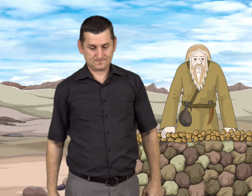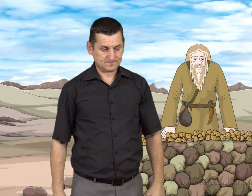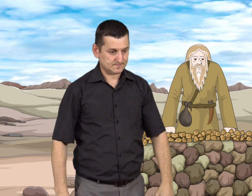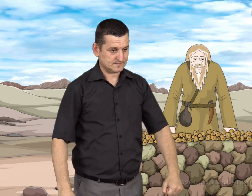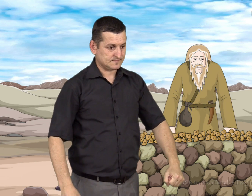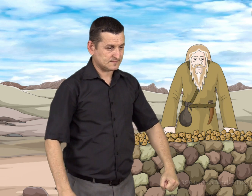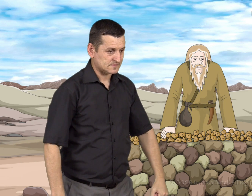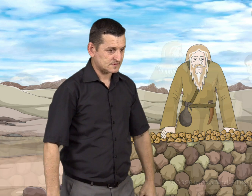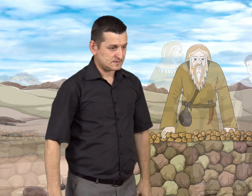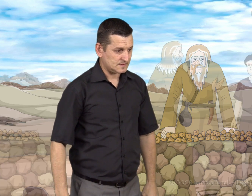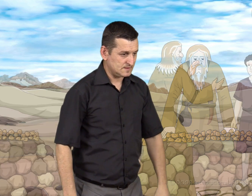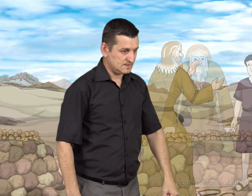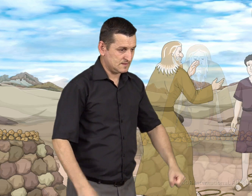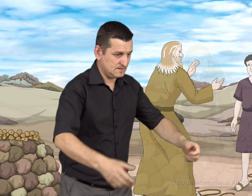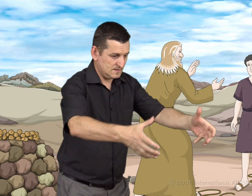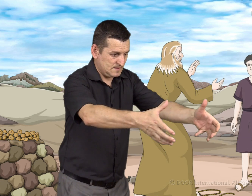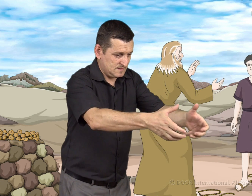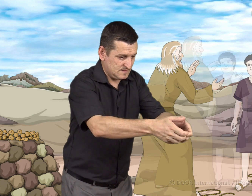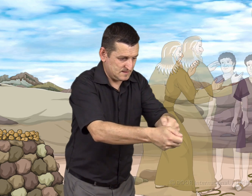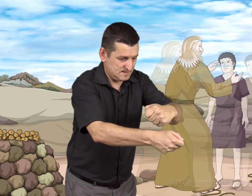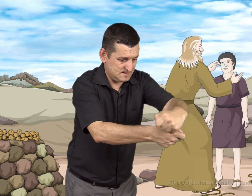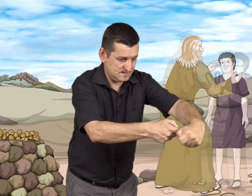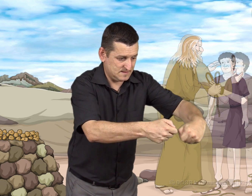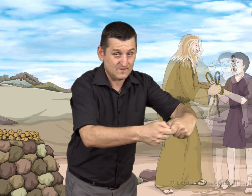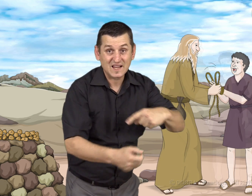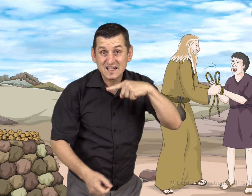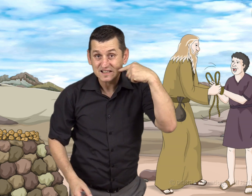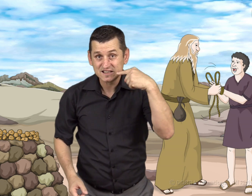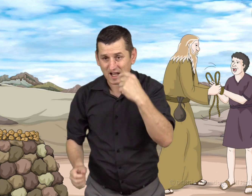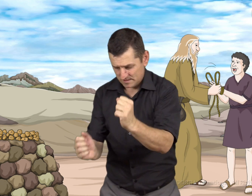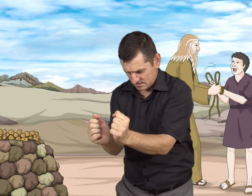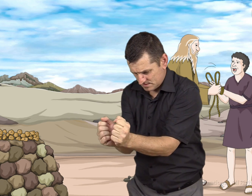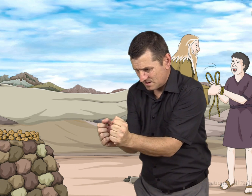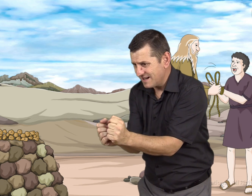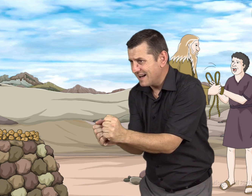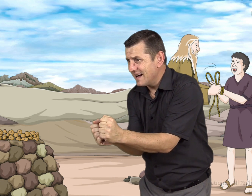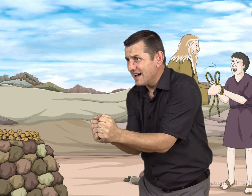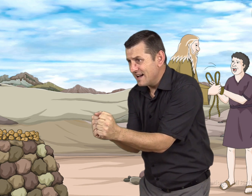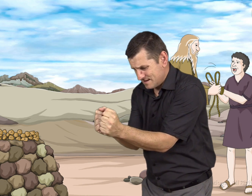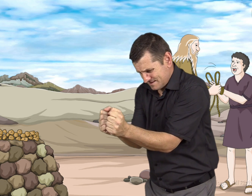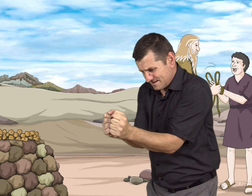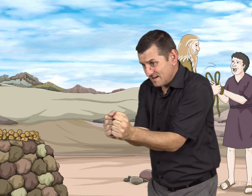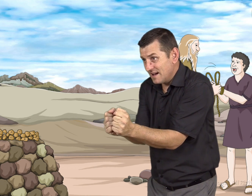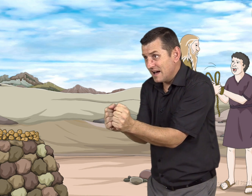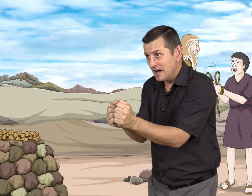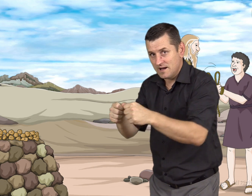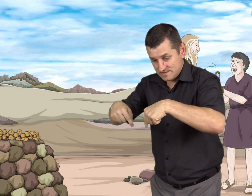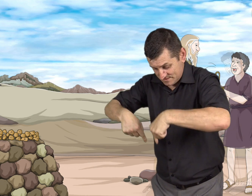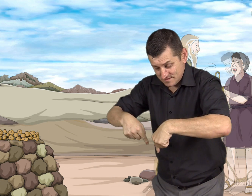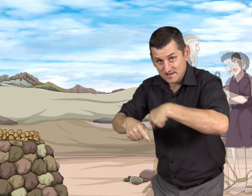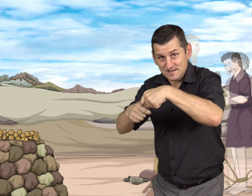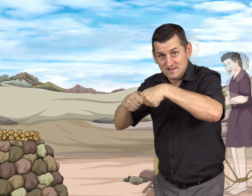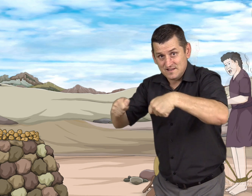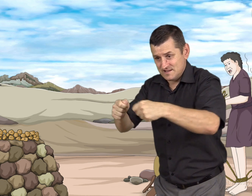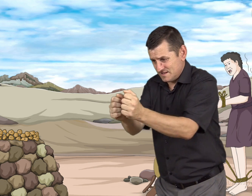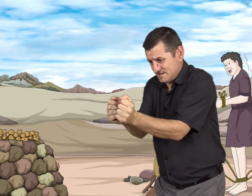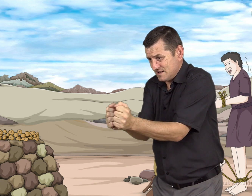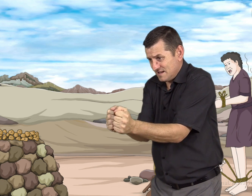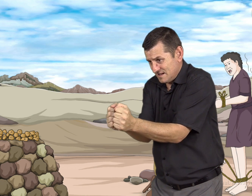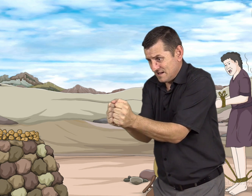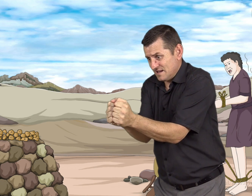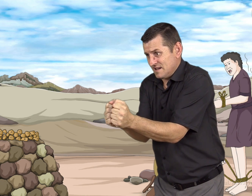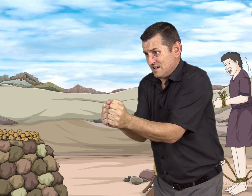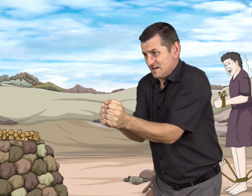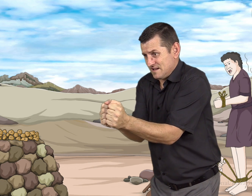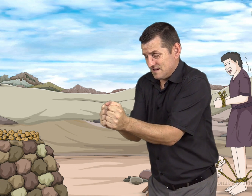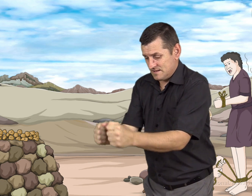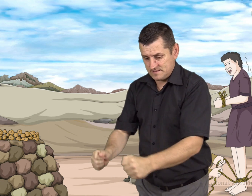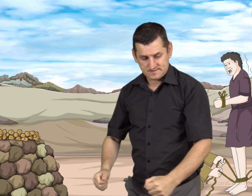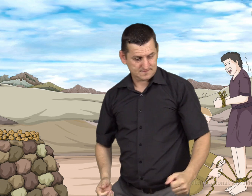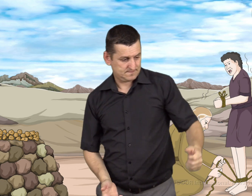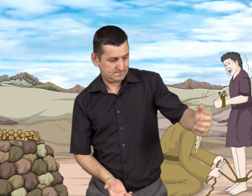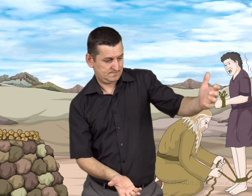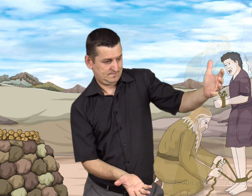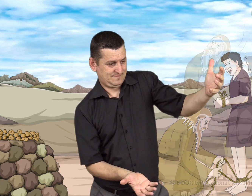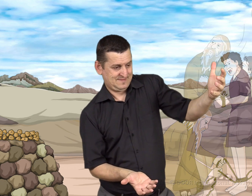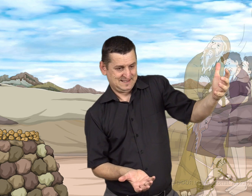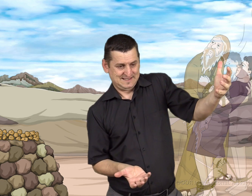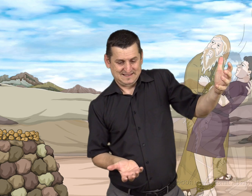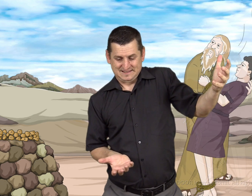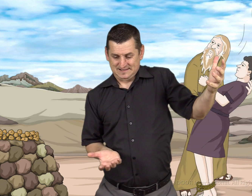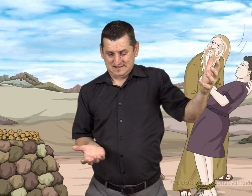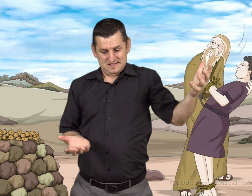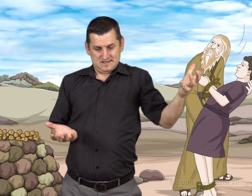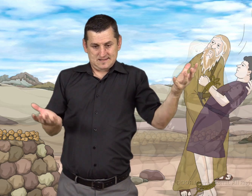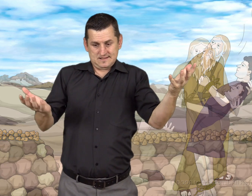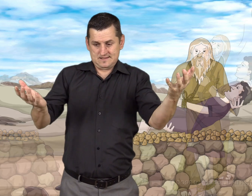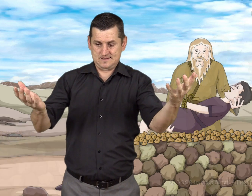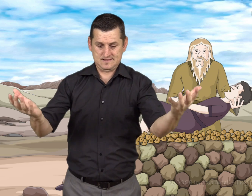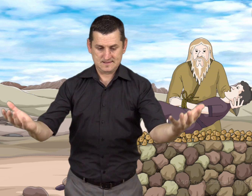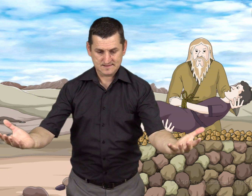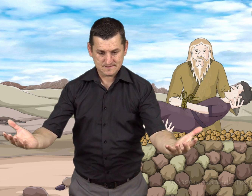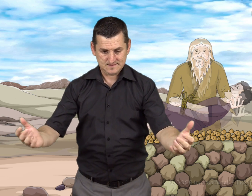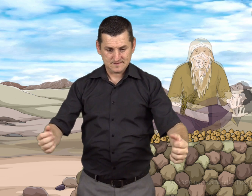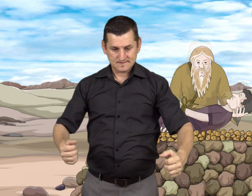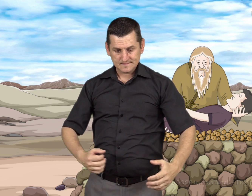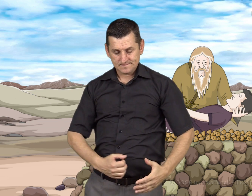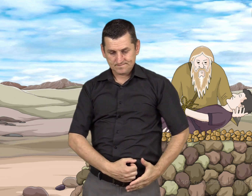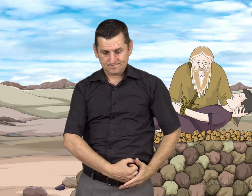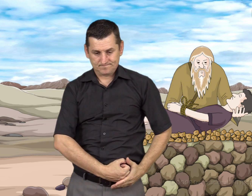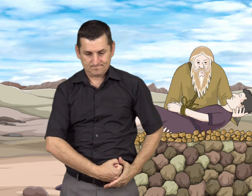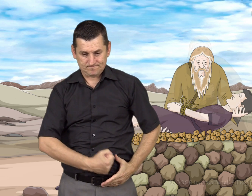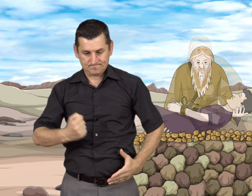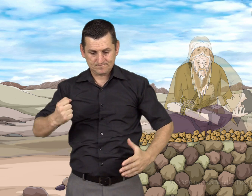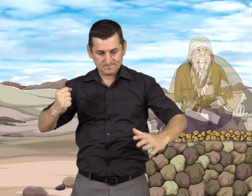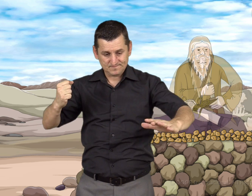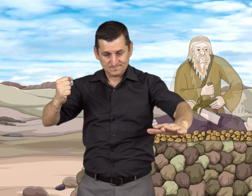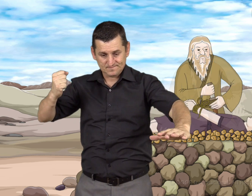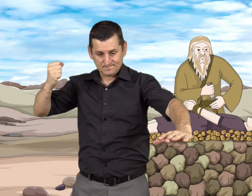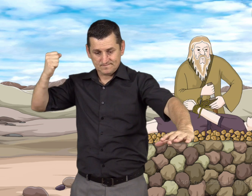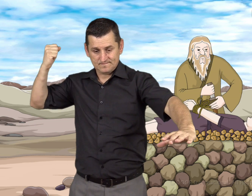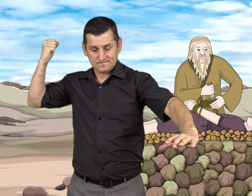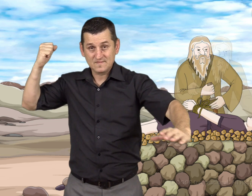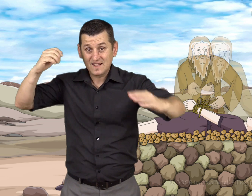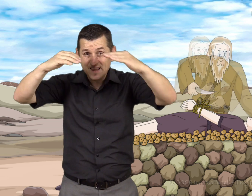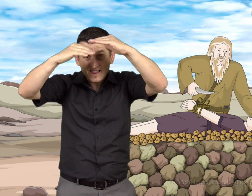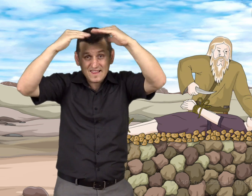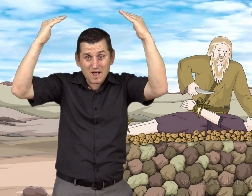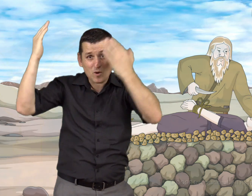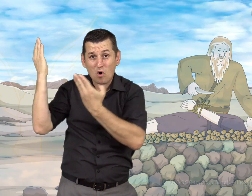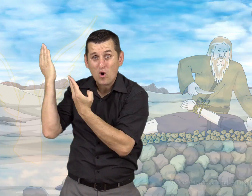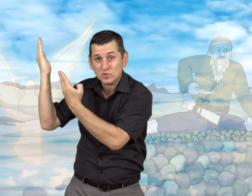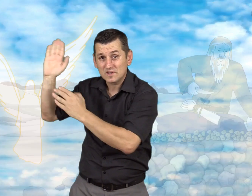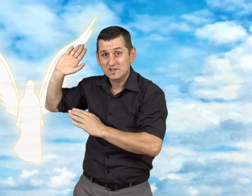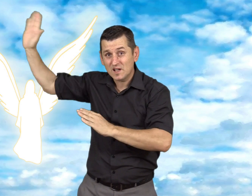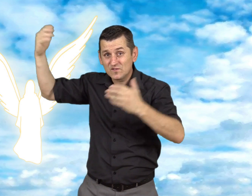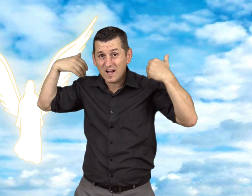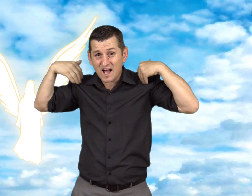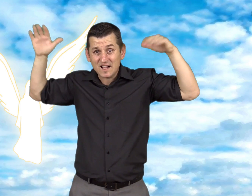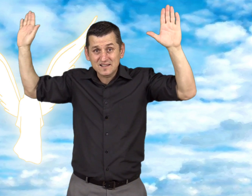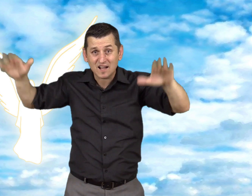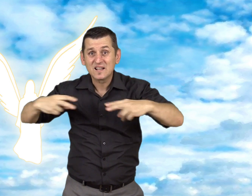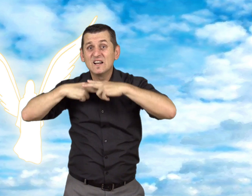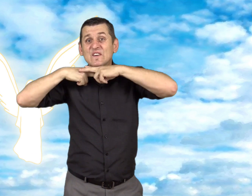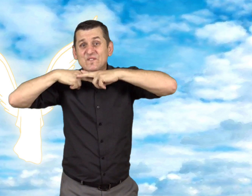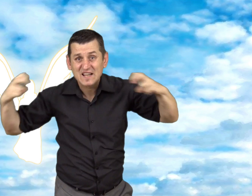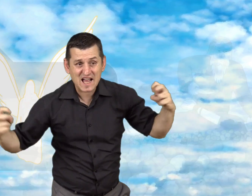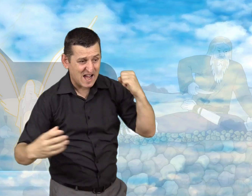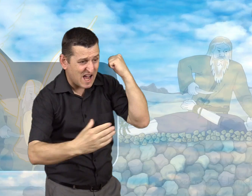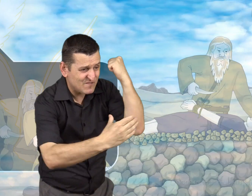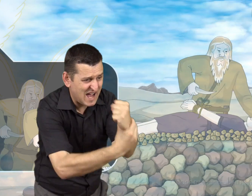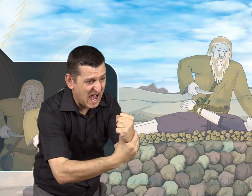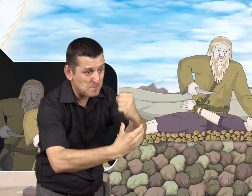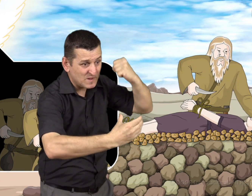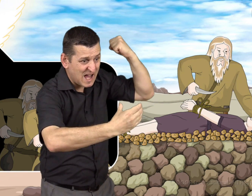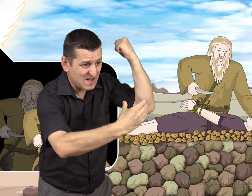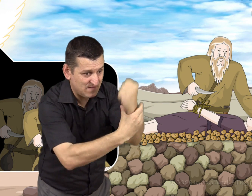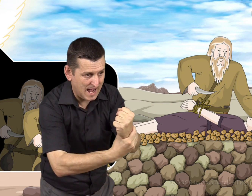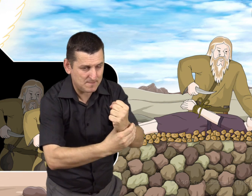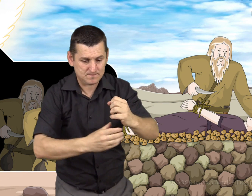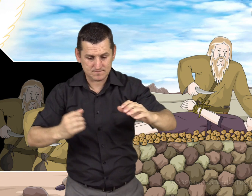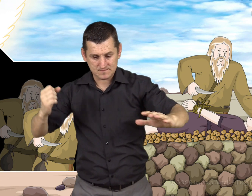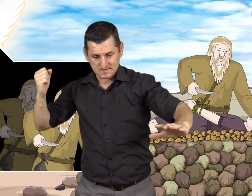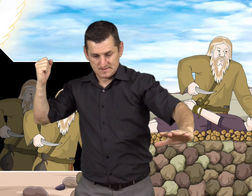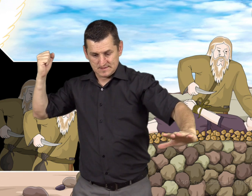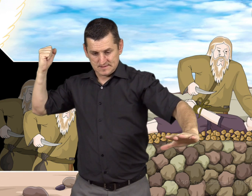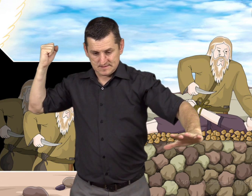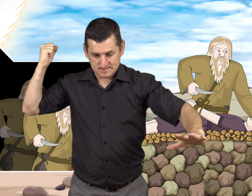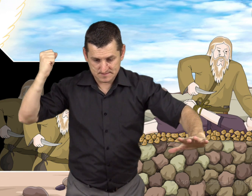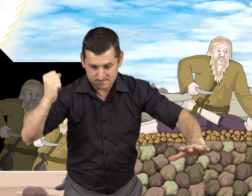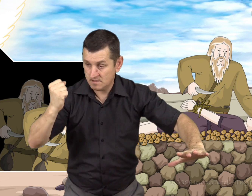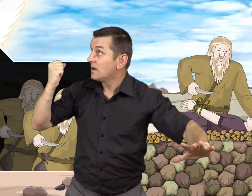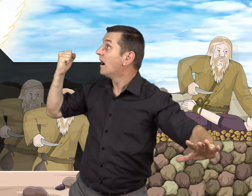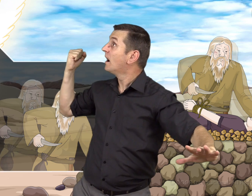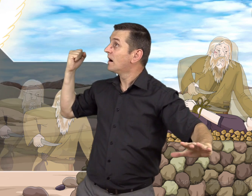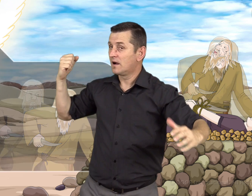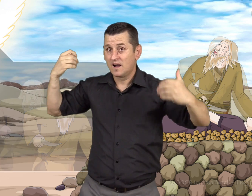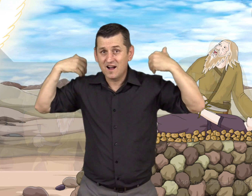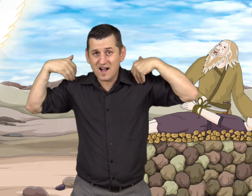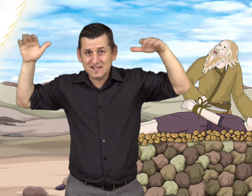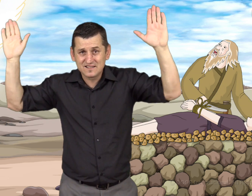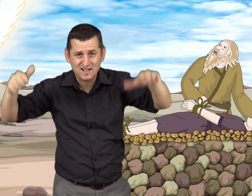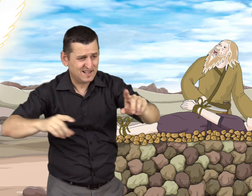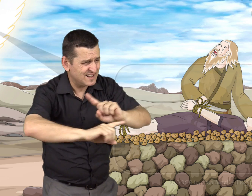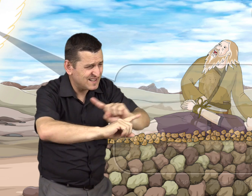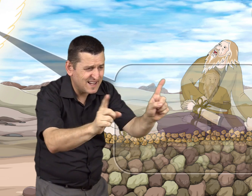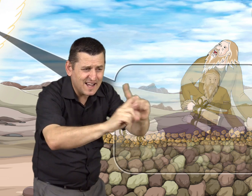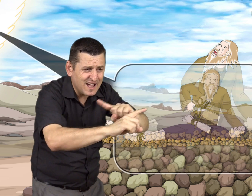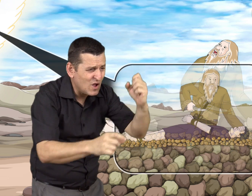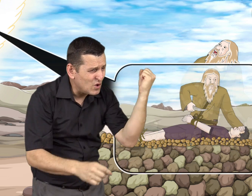He bound his son Isaac and placed him on the altar, atop the wood. Then Abraham reached out his hand and took the knife to slaughter his son. Just then the angel of the LORD called out to him from heaven, “Abraham, Abraham!” “Here I am,” he replied.